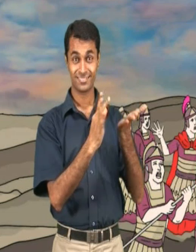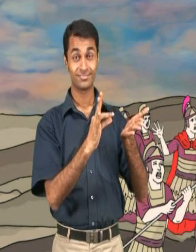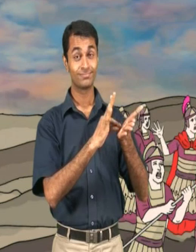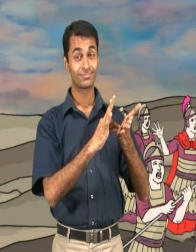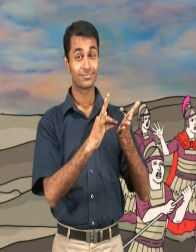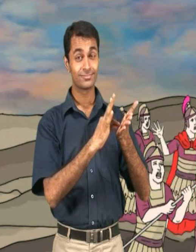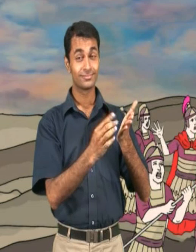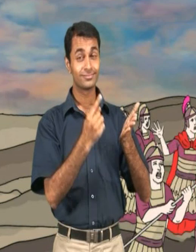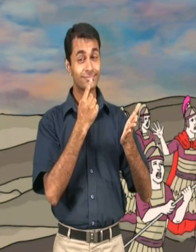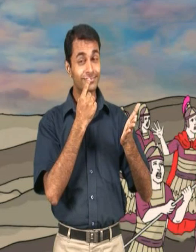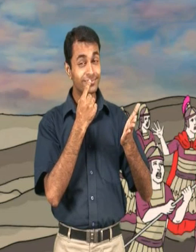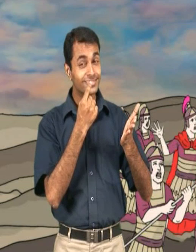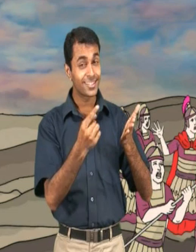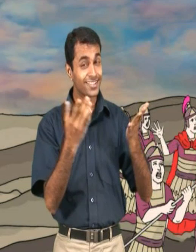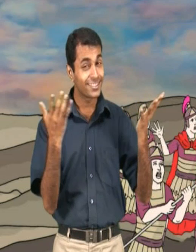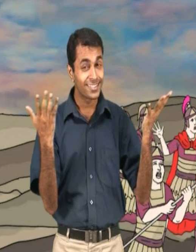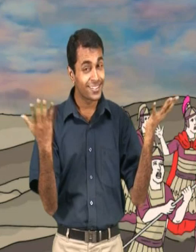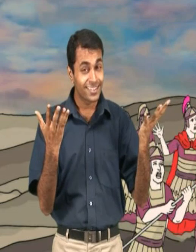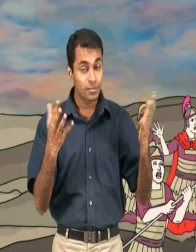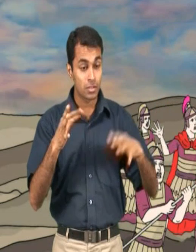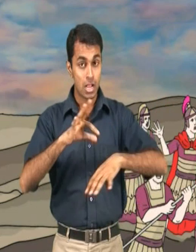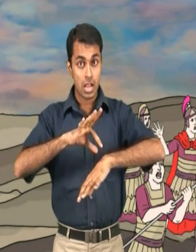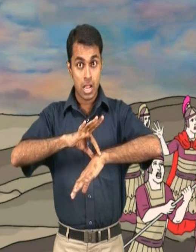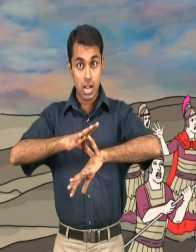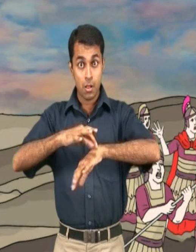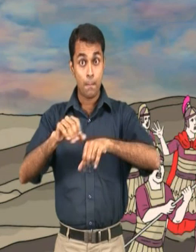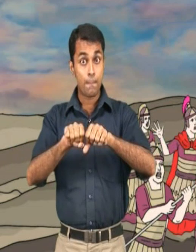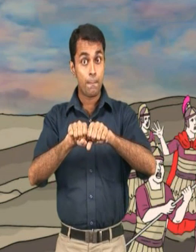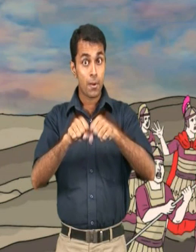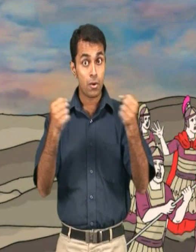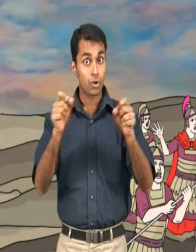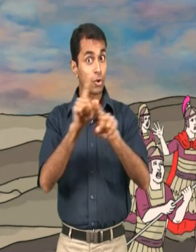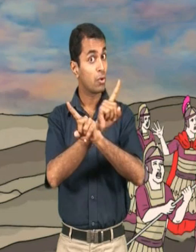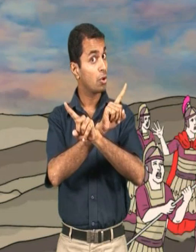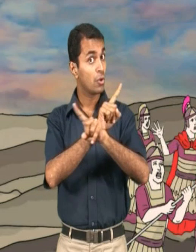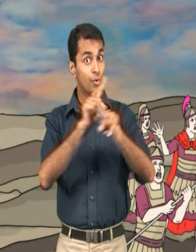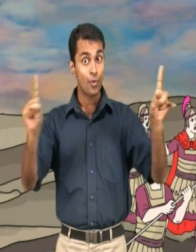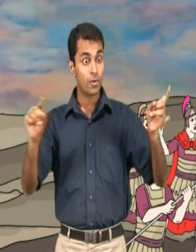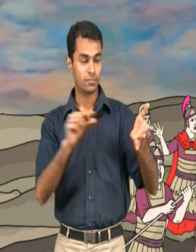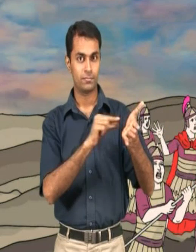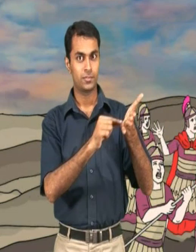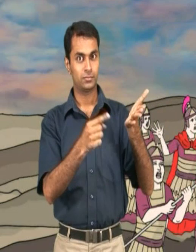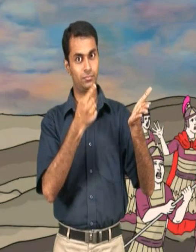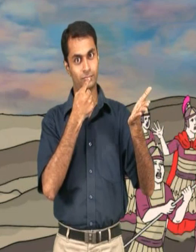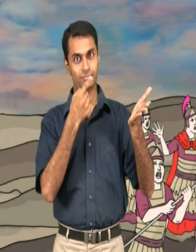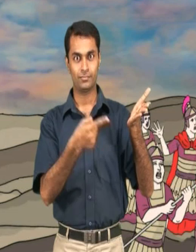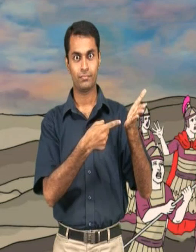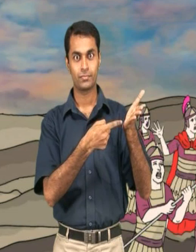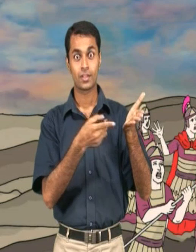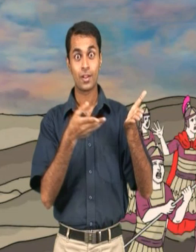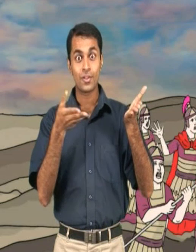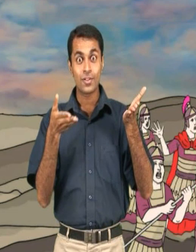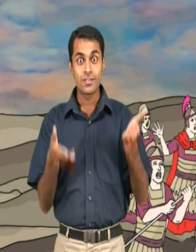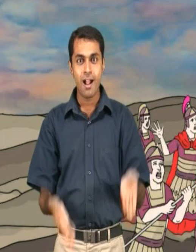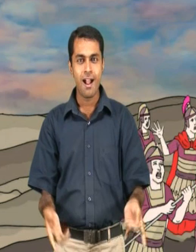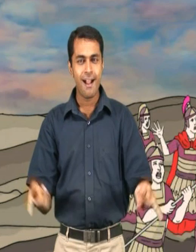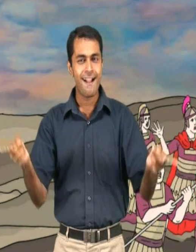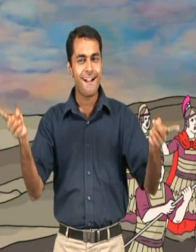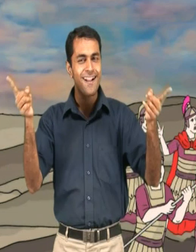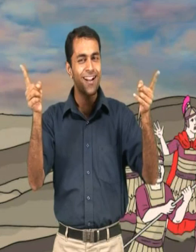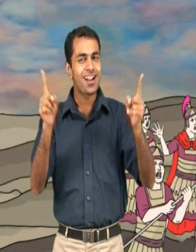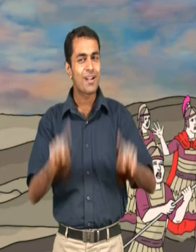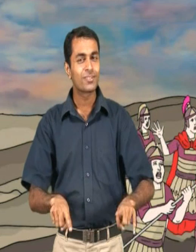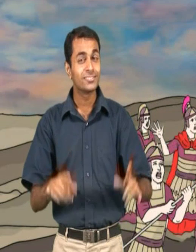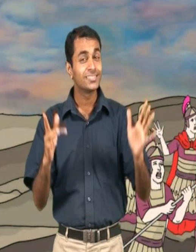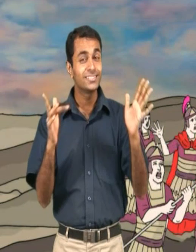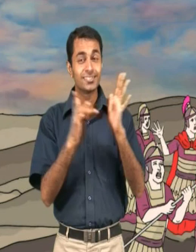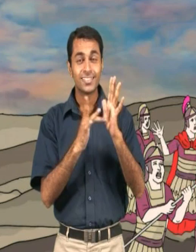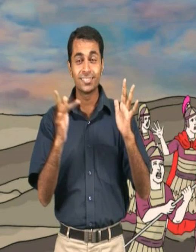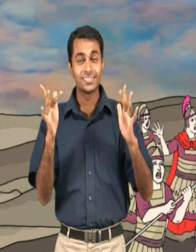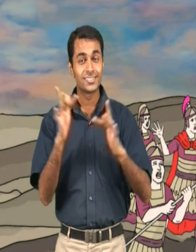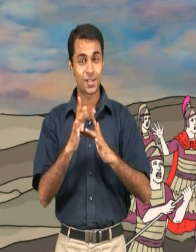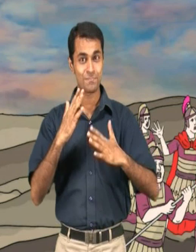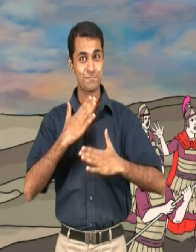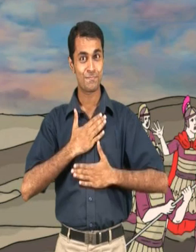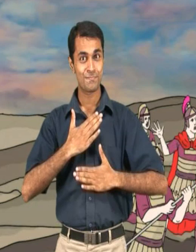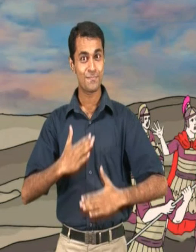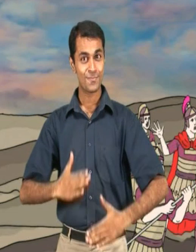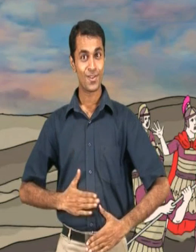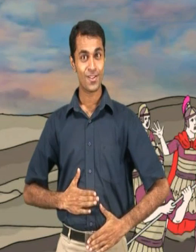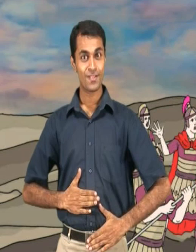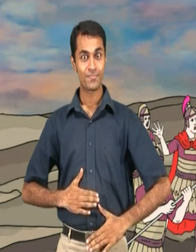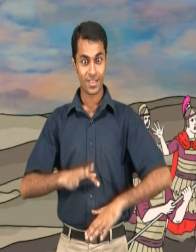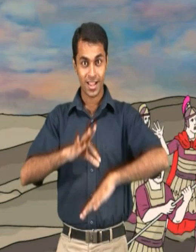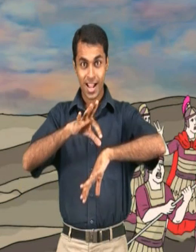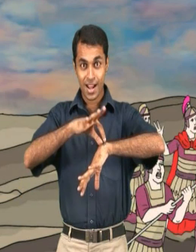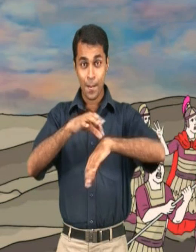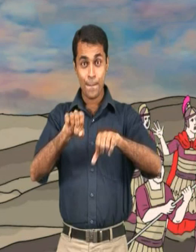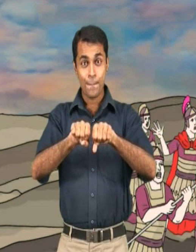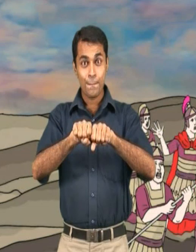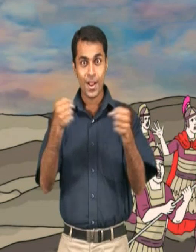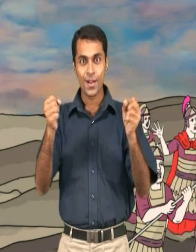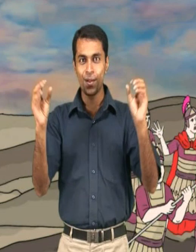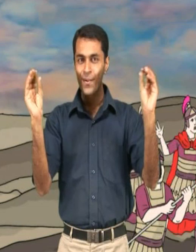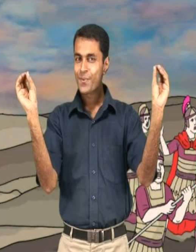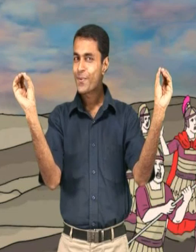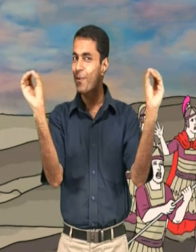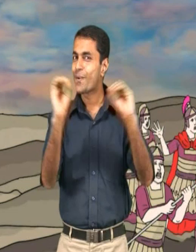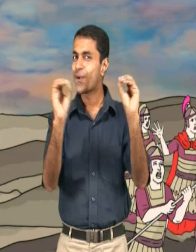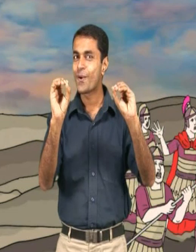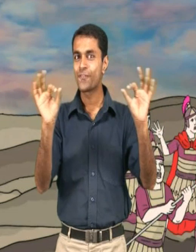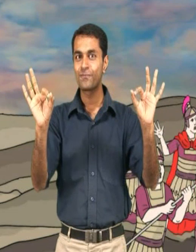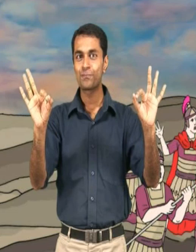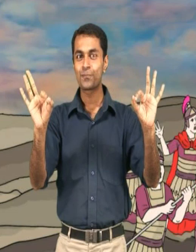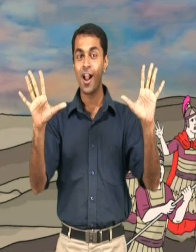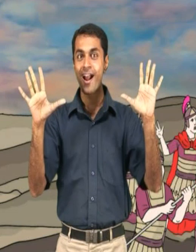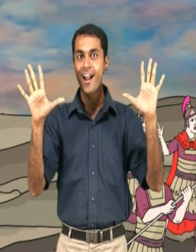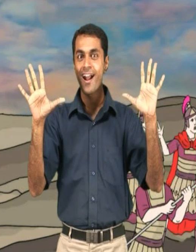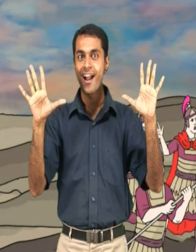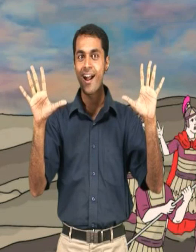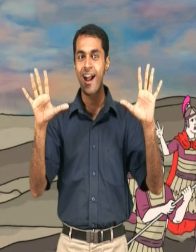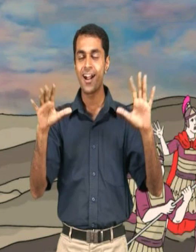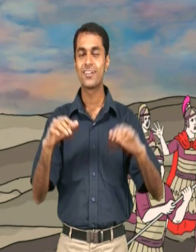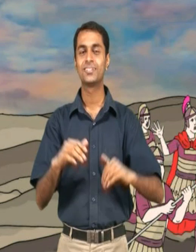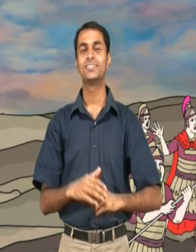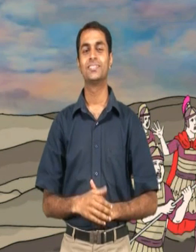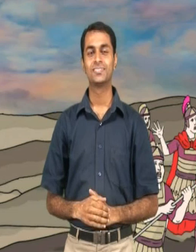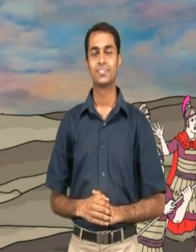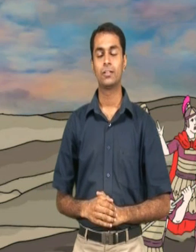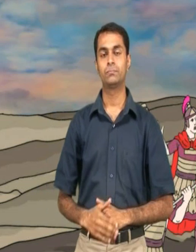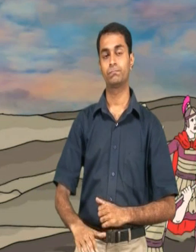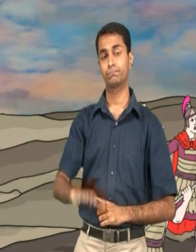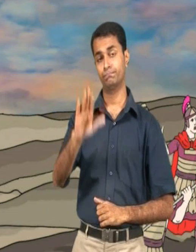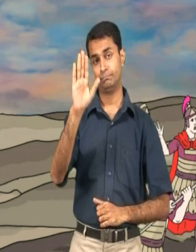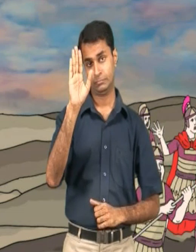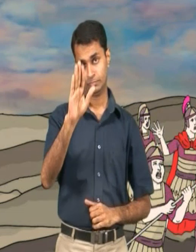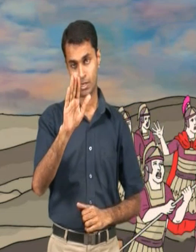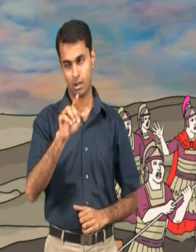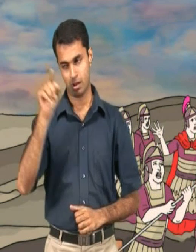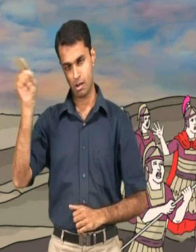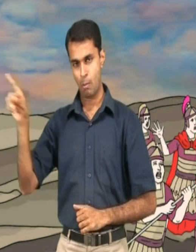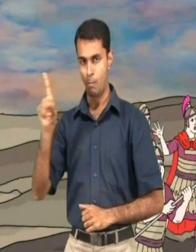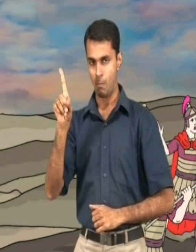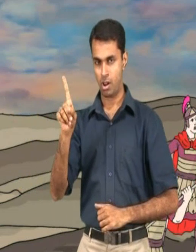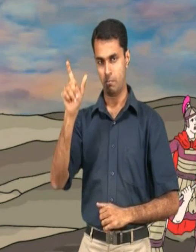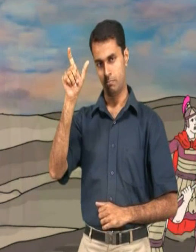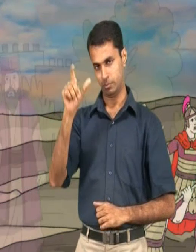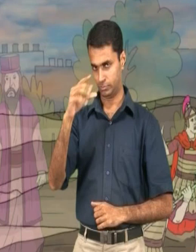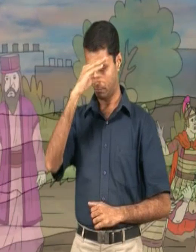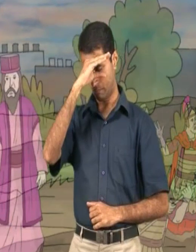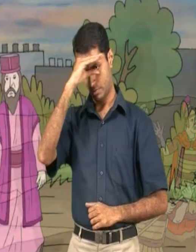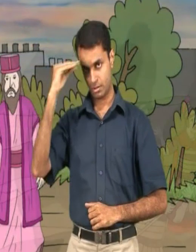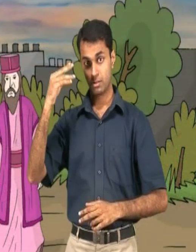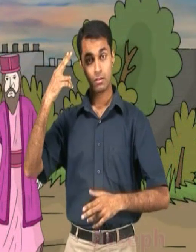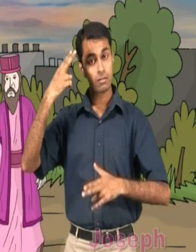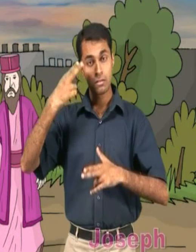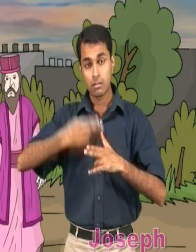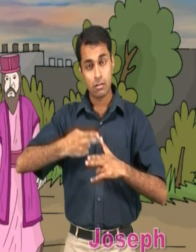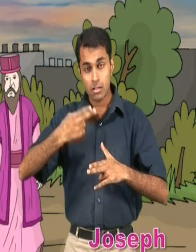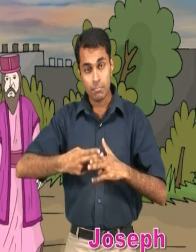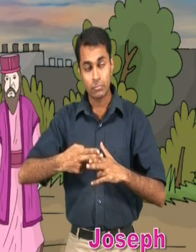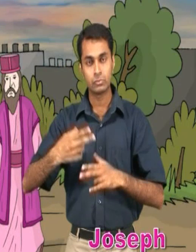And, as another Scripture says: “They will look on the One they have pierced.”